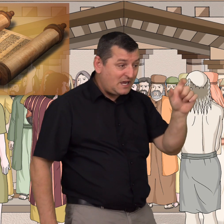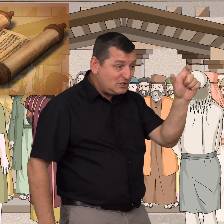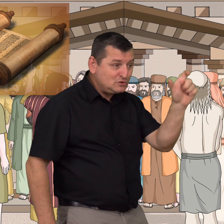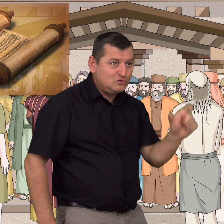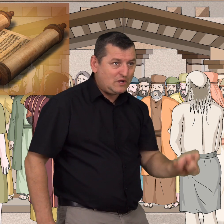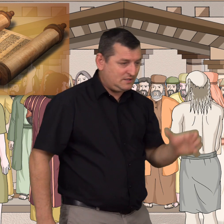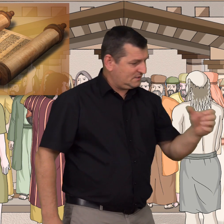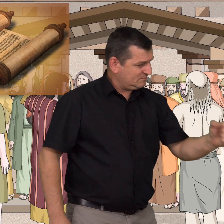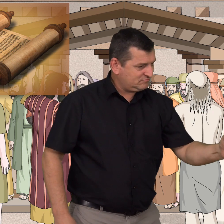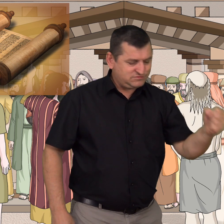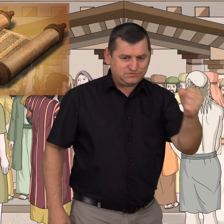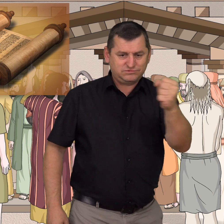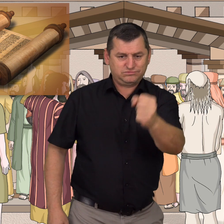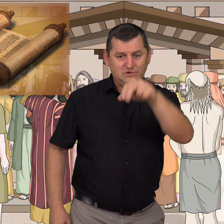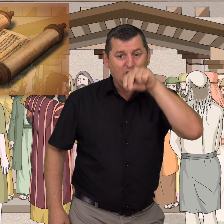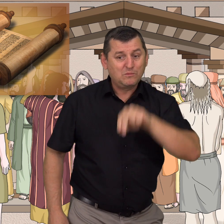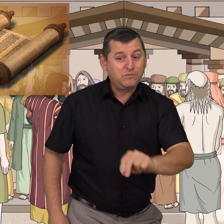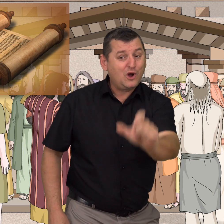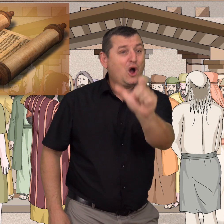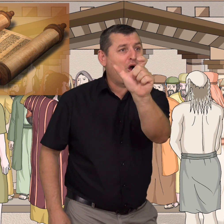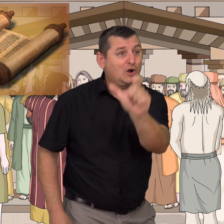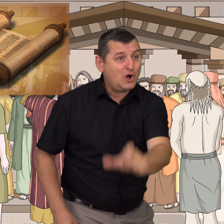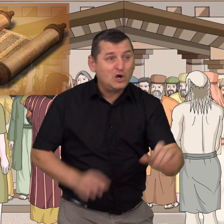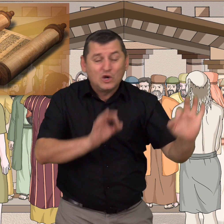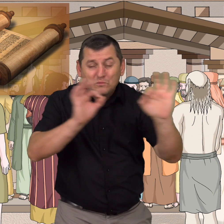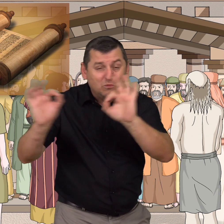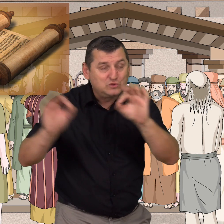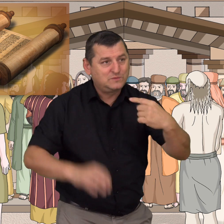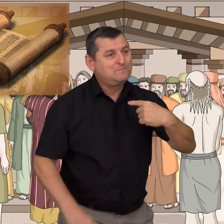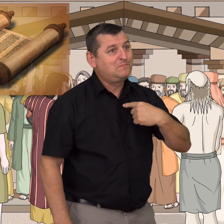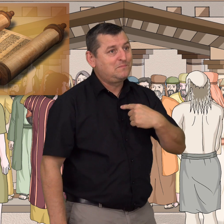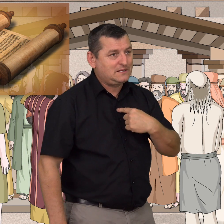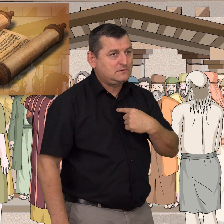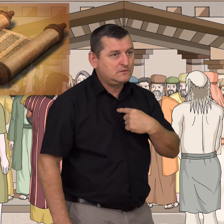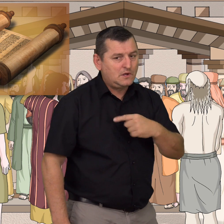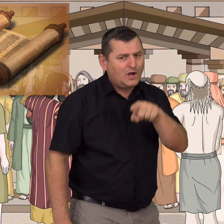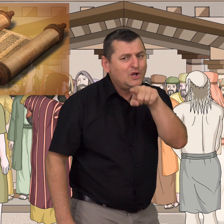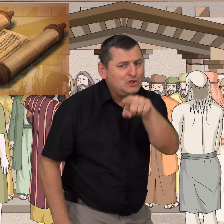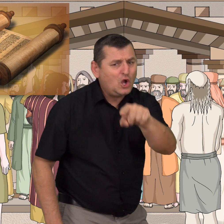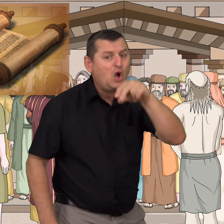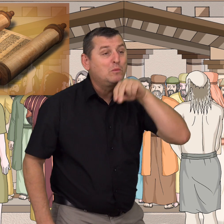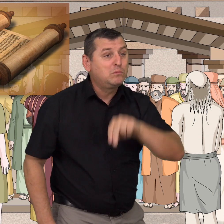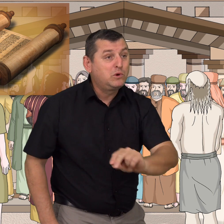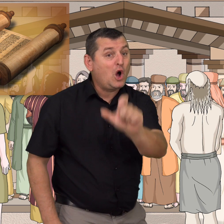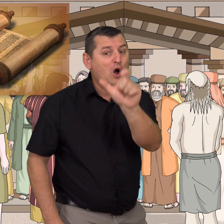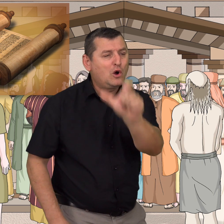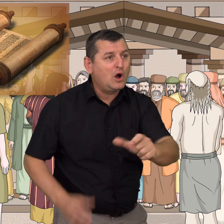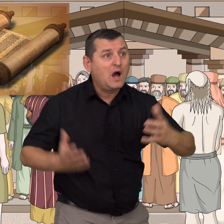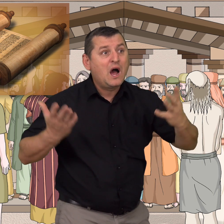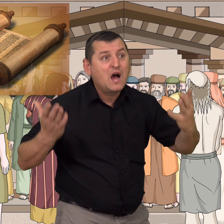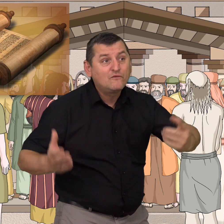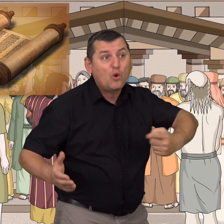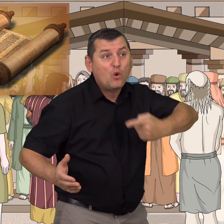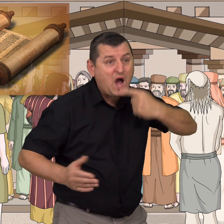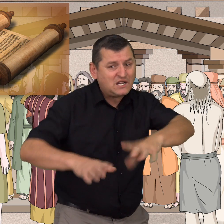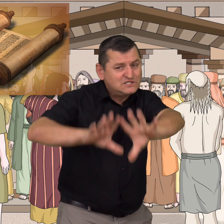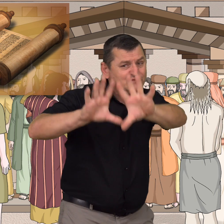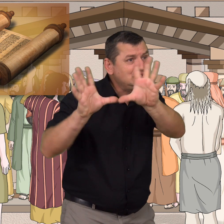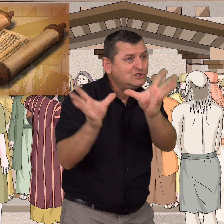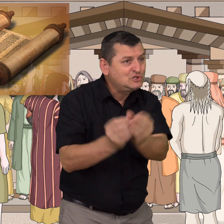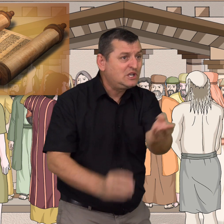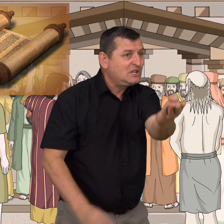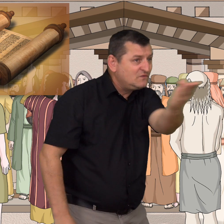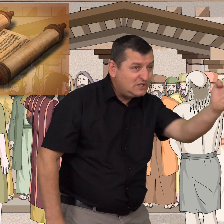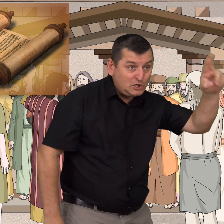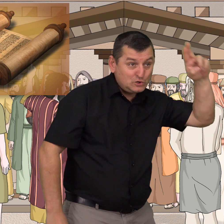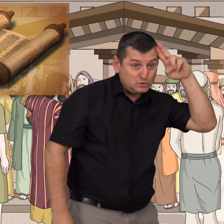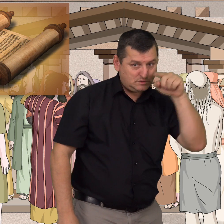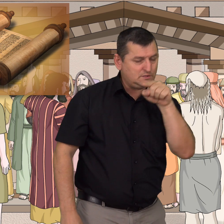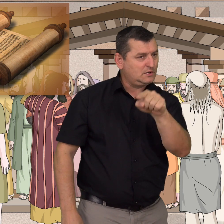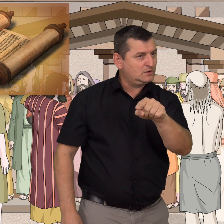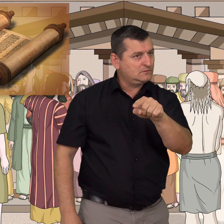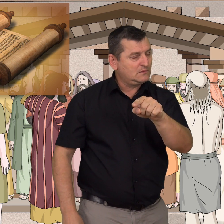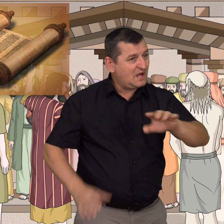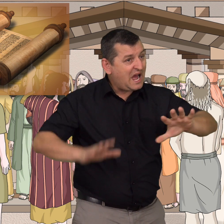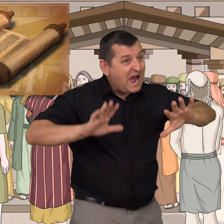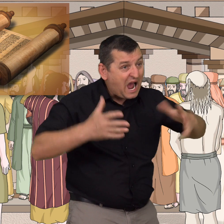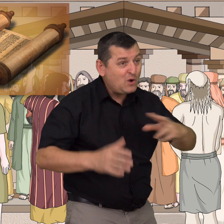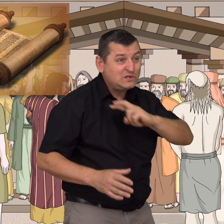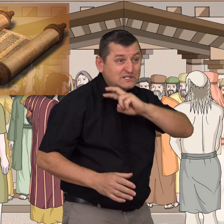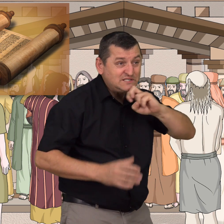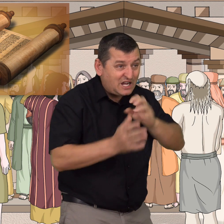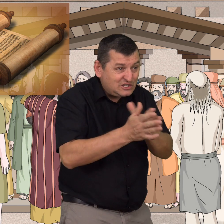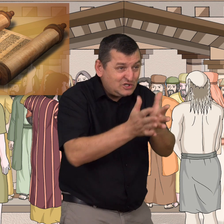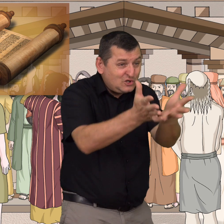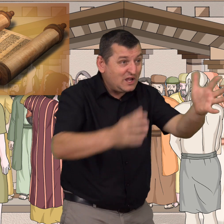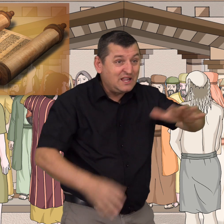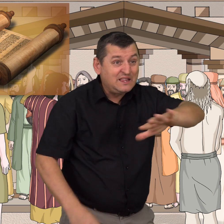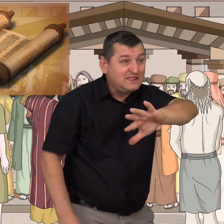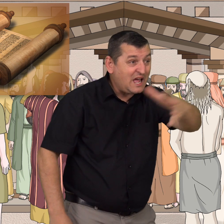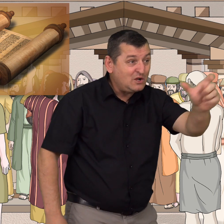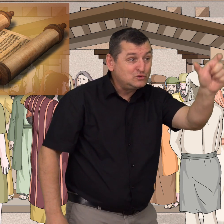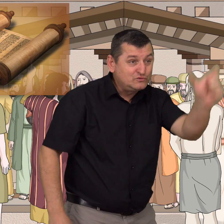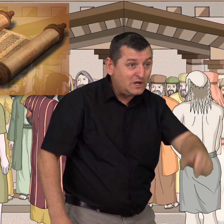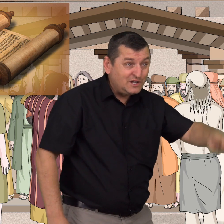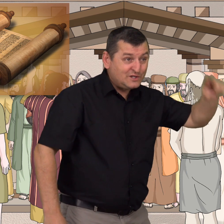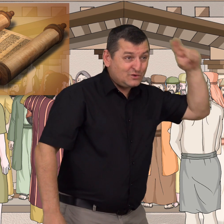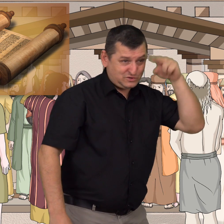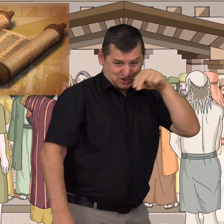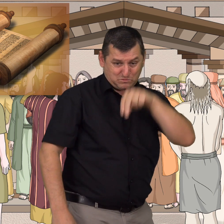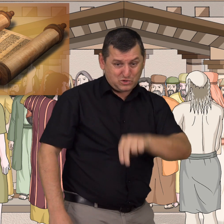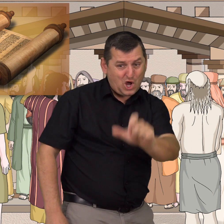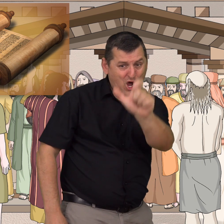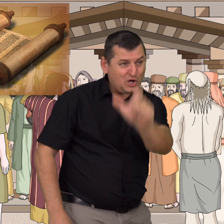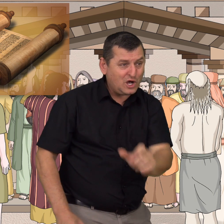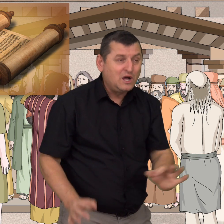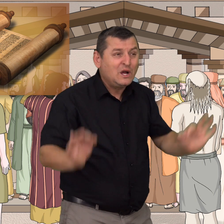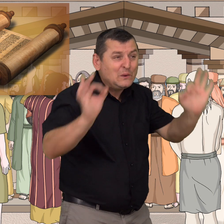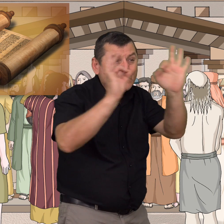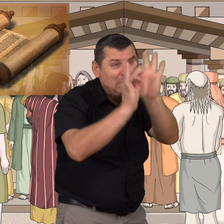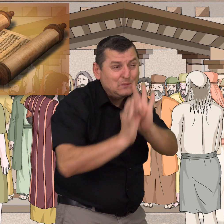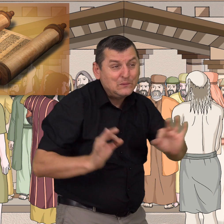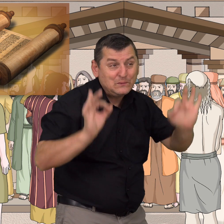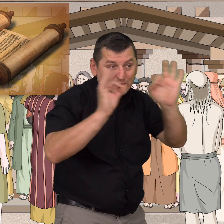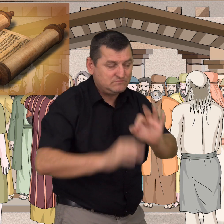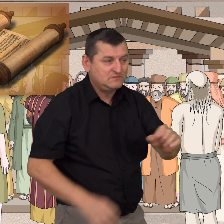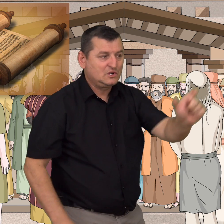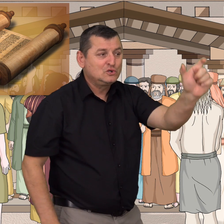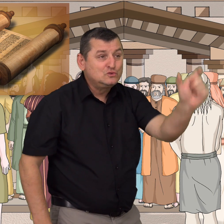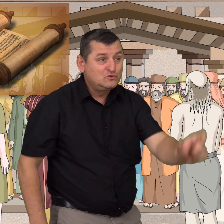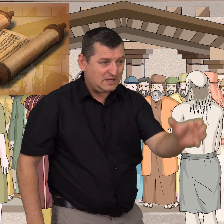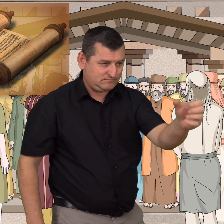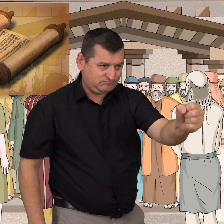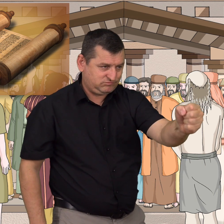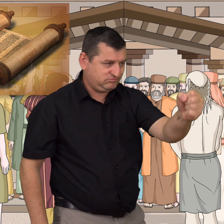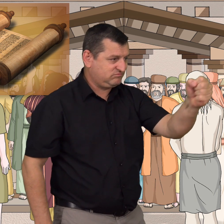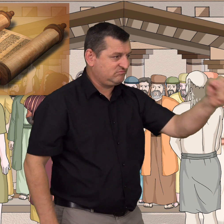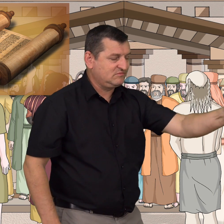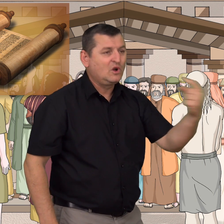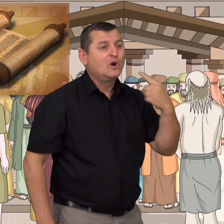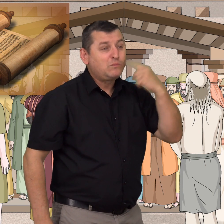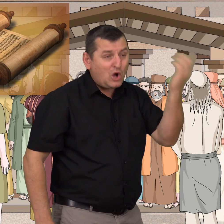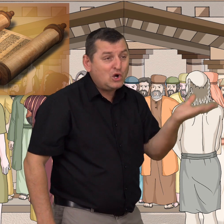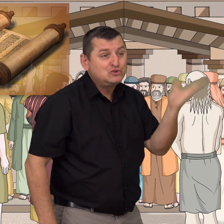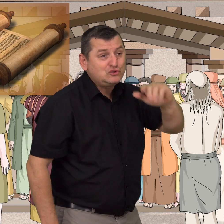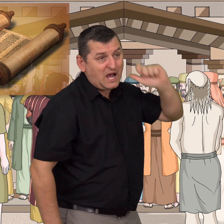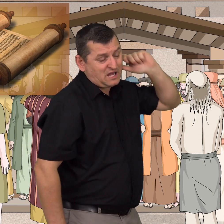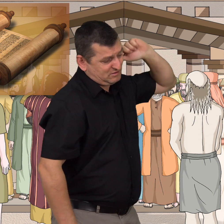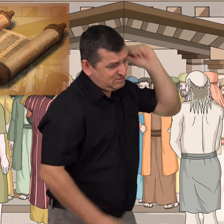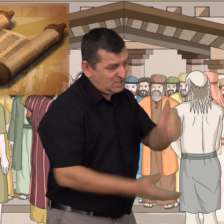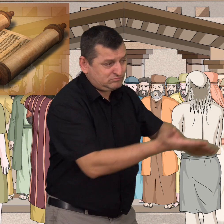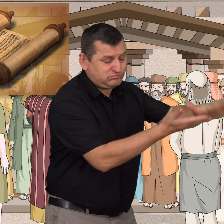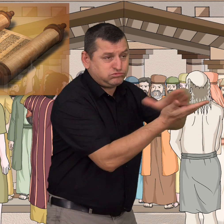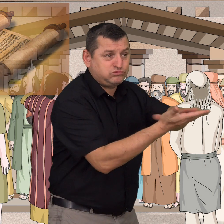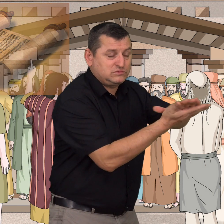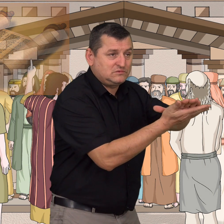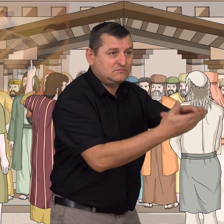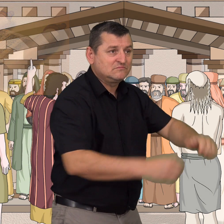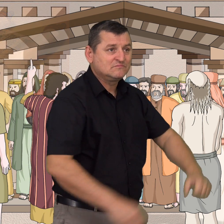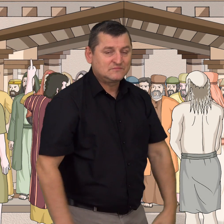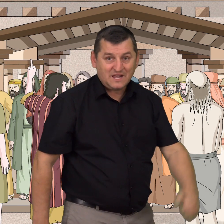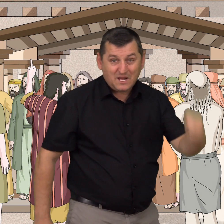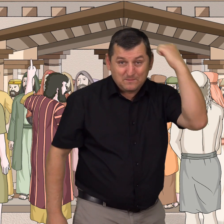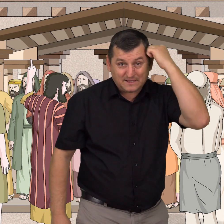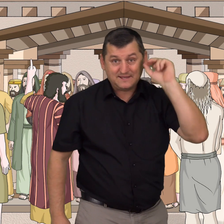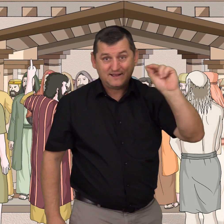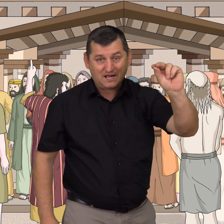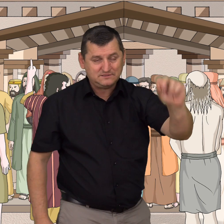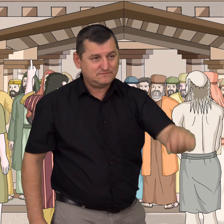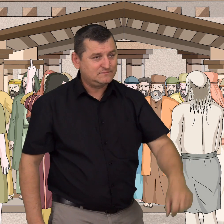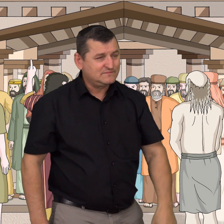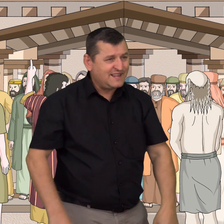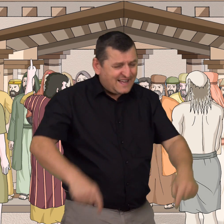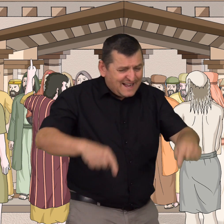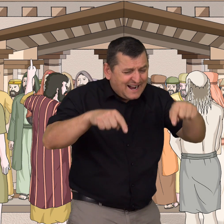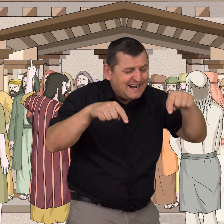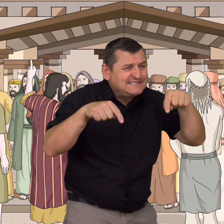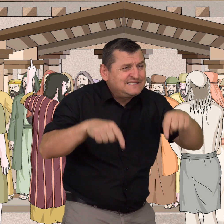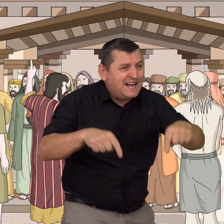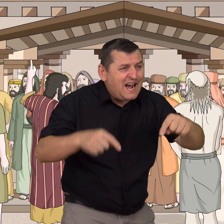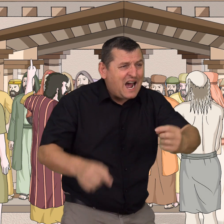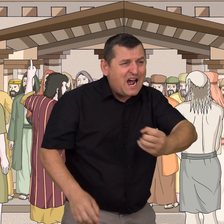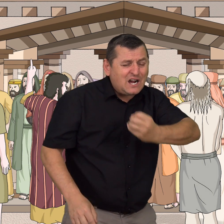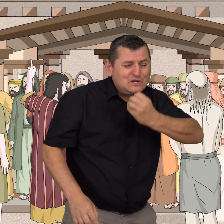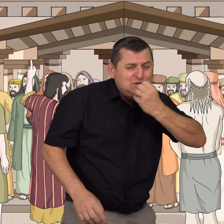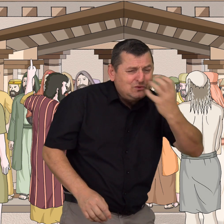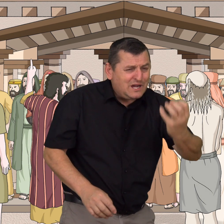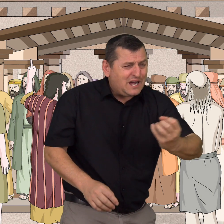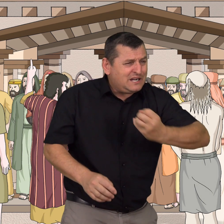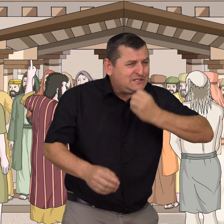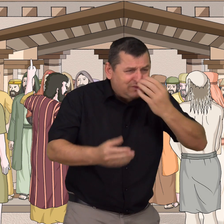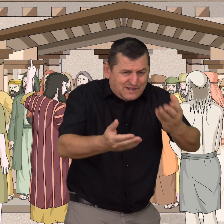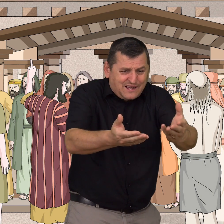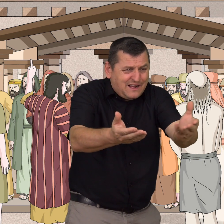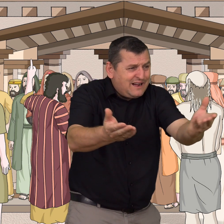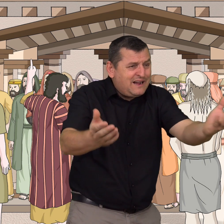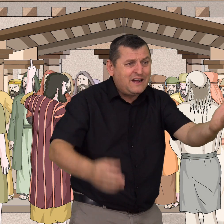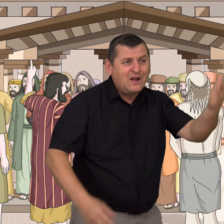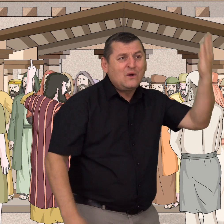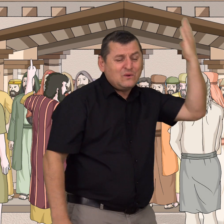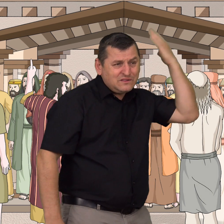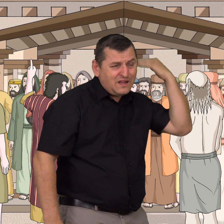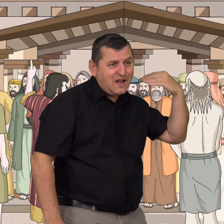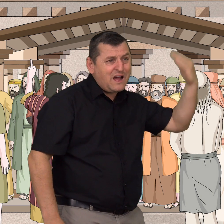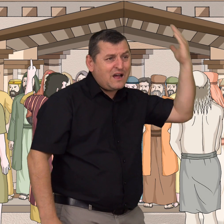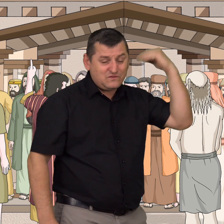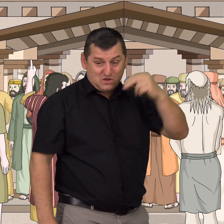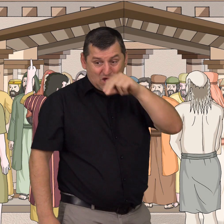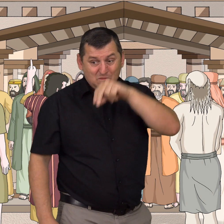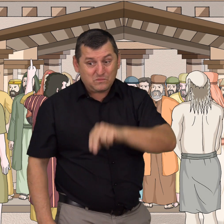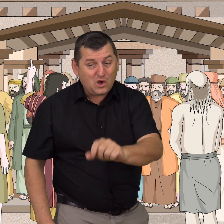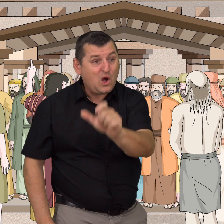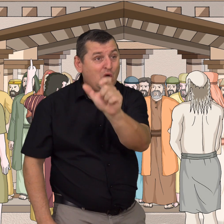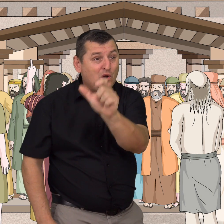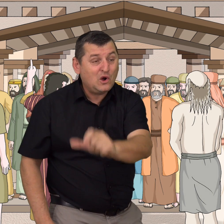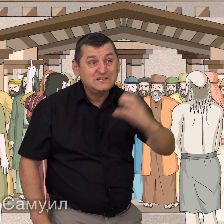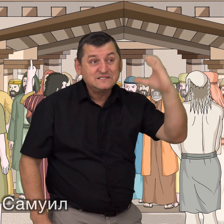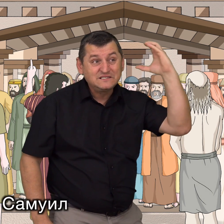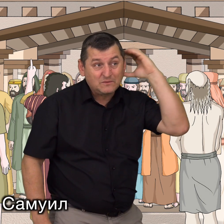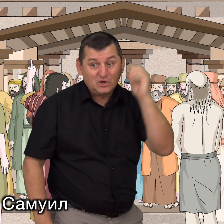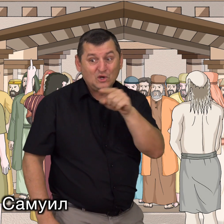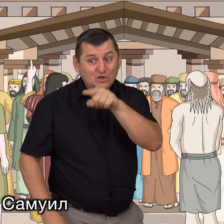You must listen to Him in everything He tells you. Everyone who does not listen to Him will be completely cut off from among his people.’